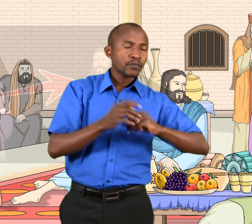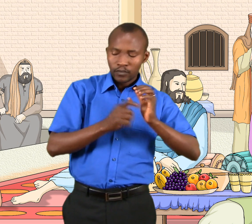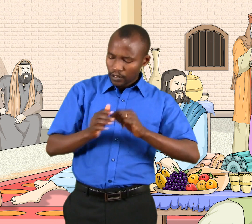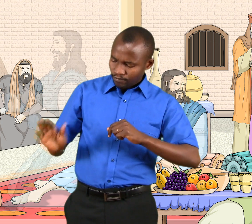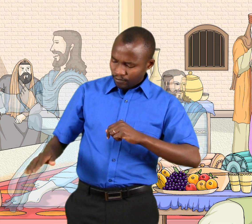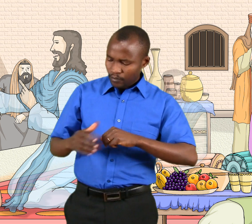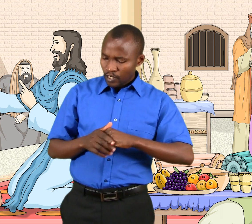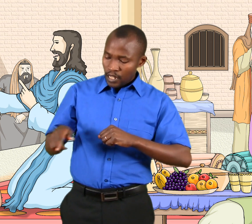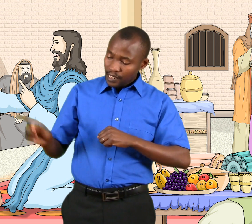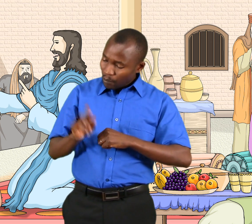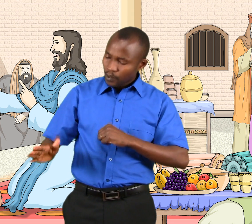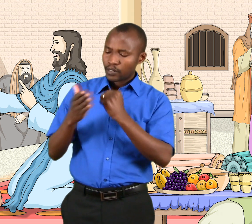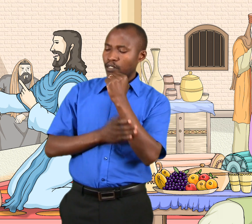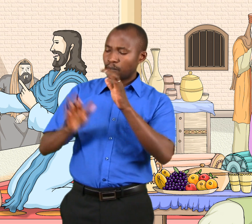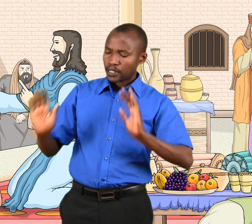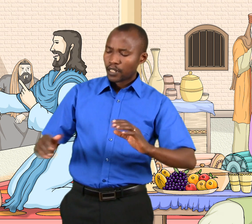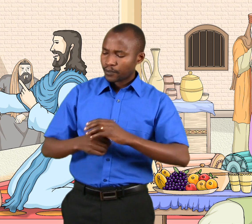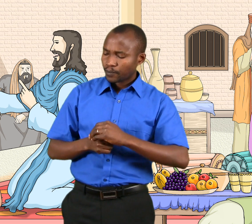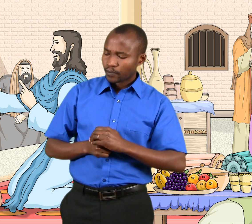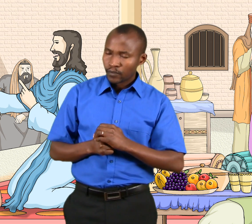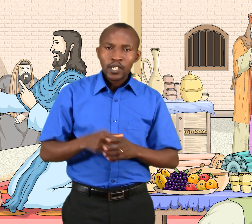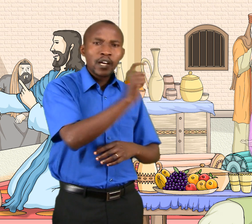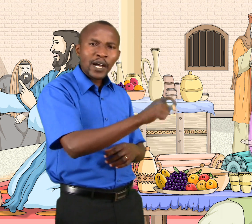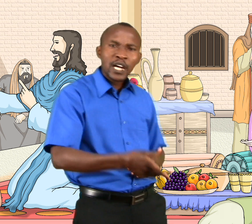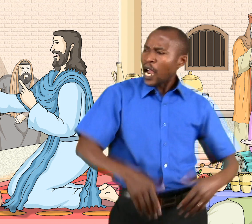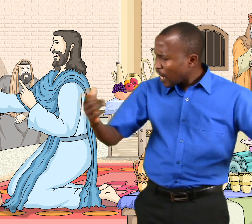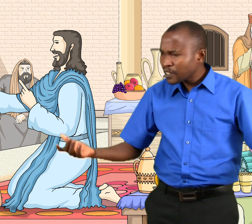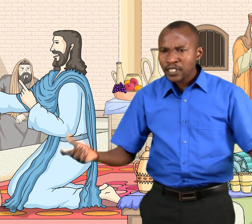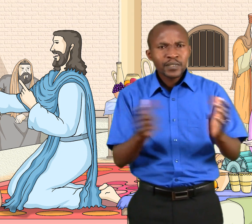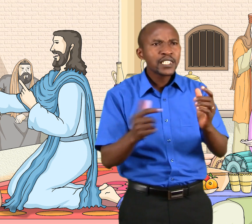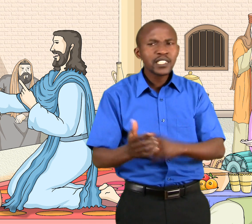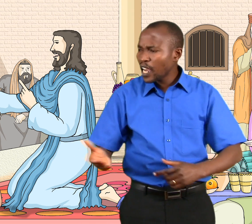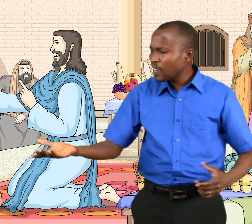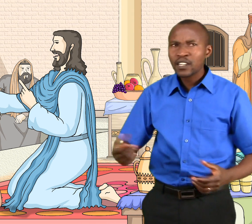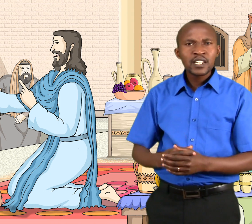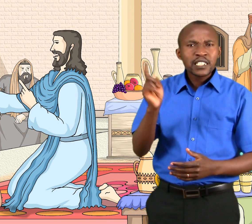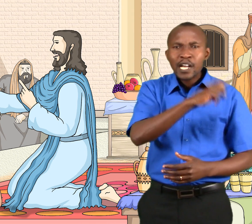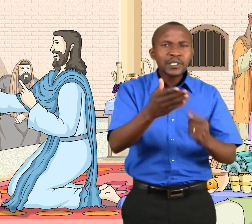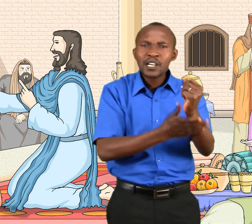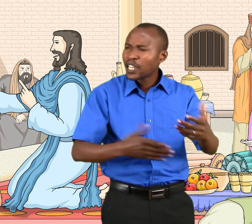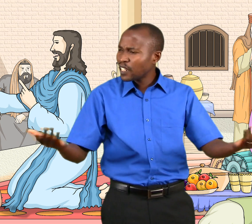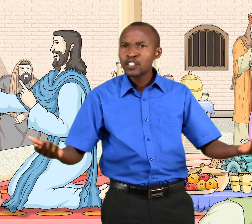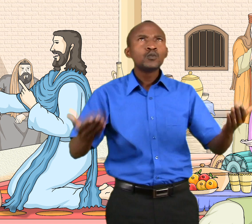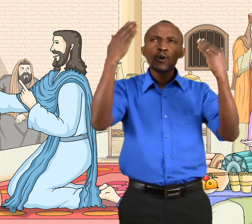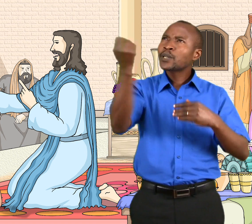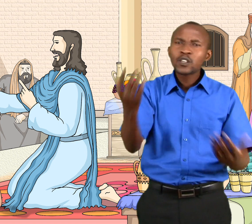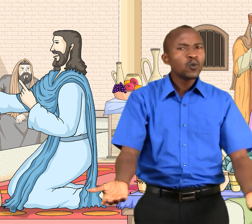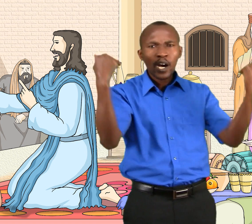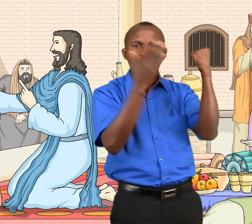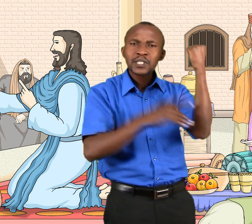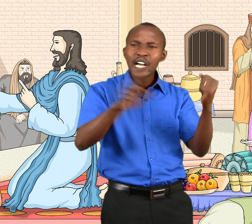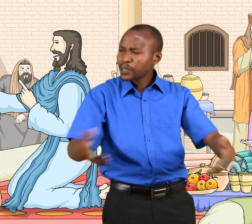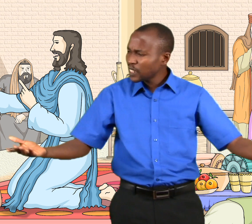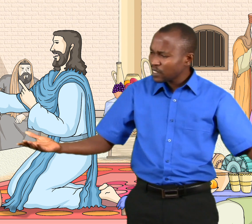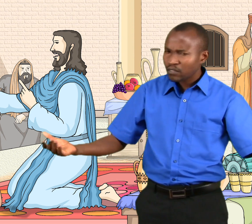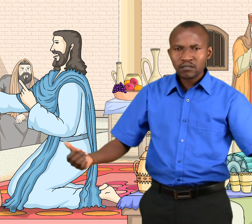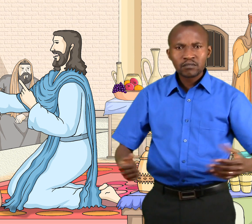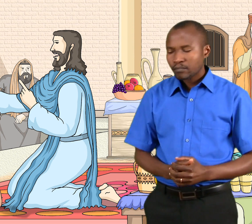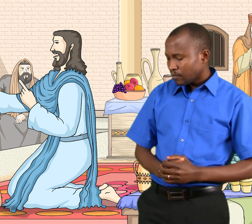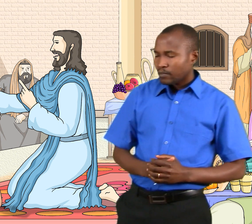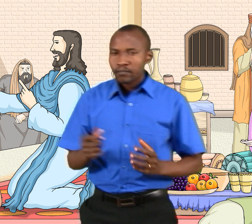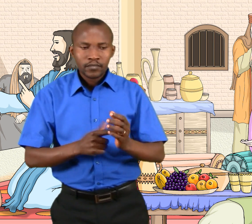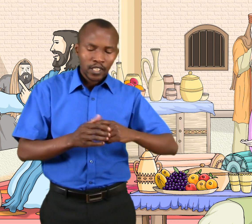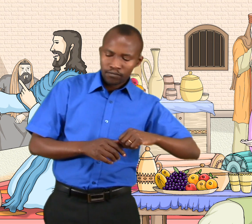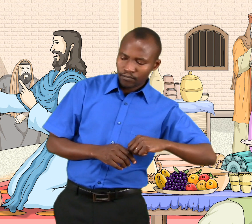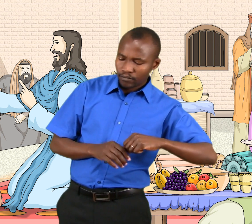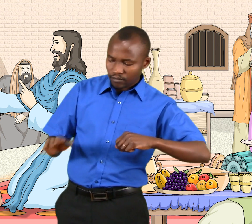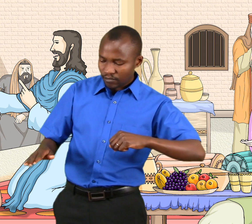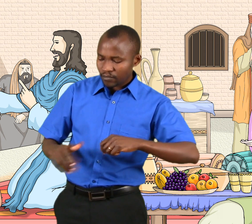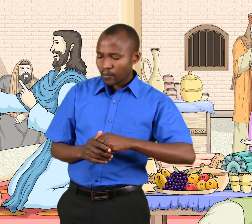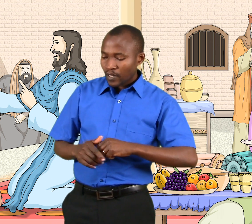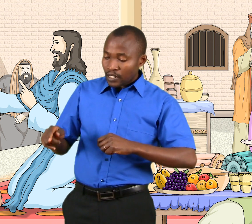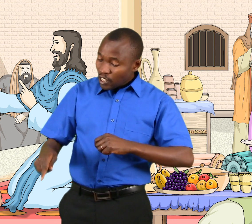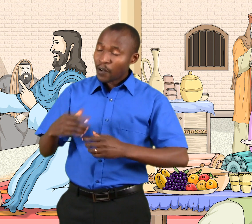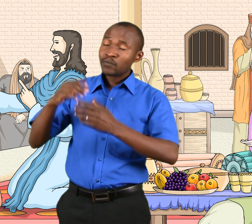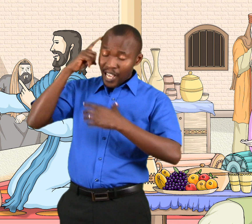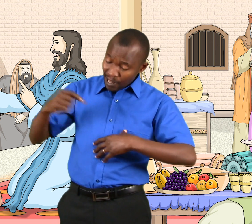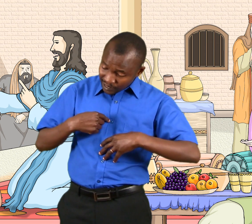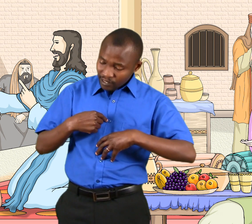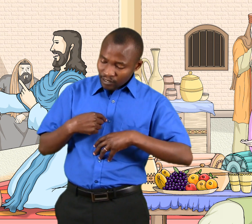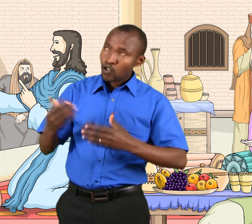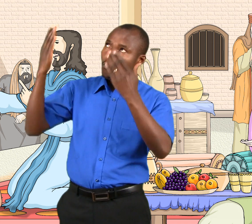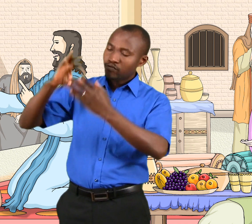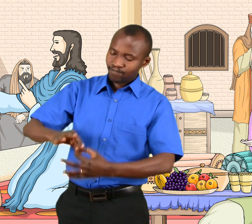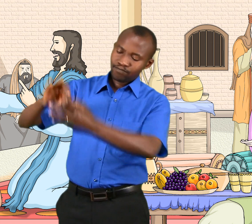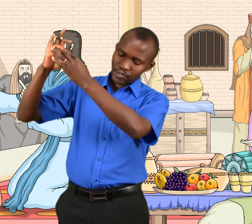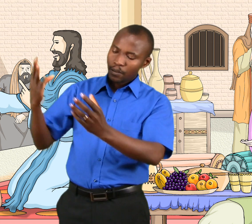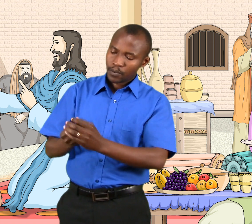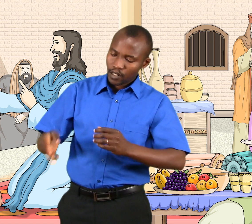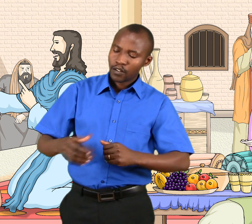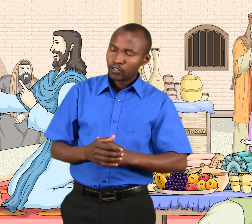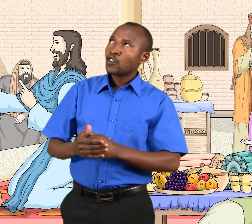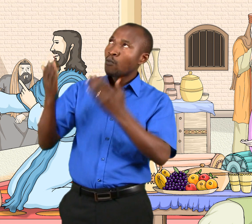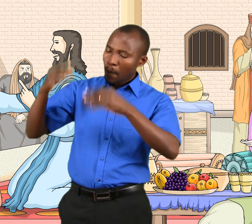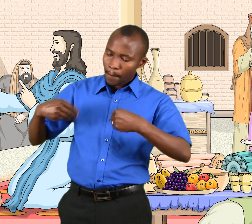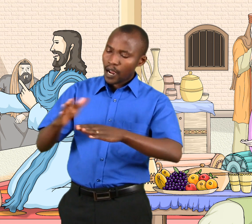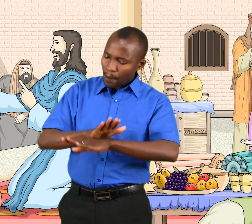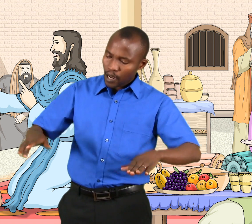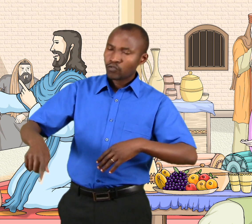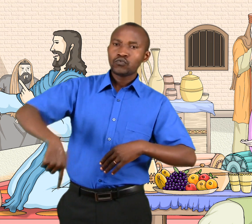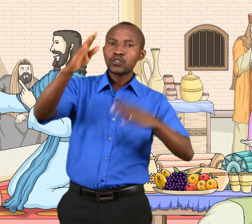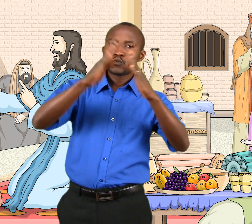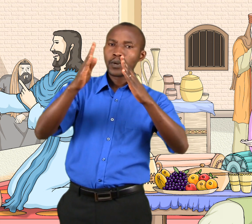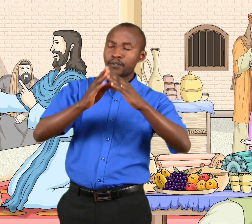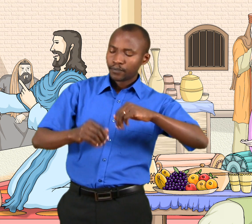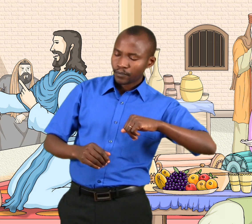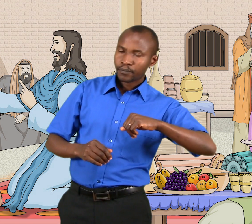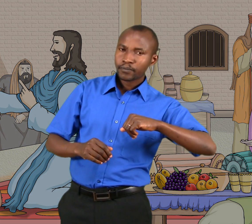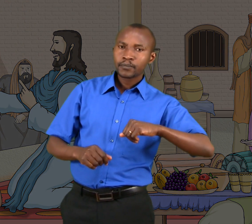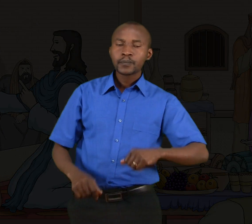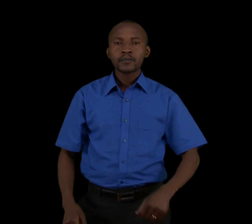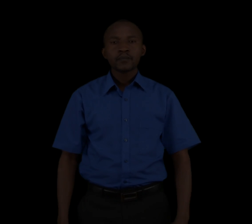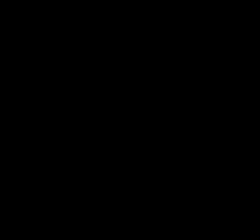Then Jesus said to her, “Your sins are forgiven.” But those at the table began to say to themselves, “Who is this who even forgives sins?” And Jesus told the woman, “Your faith has saved you; go in peace.”